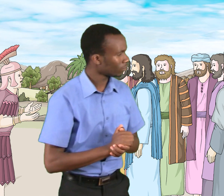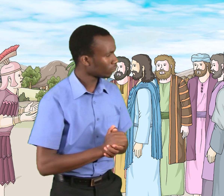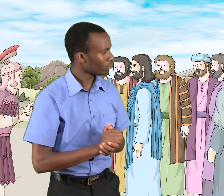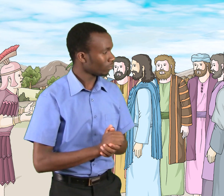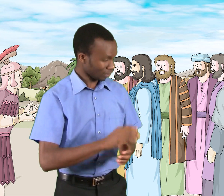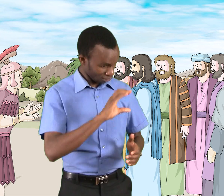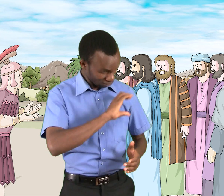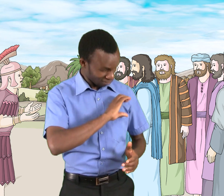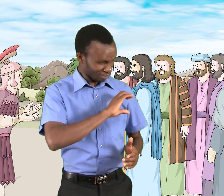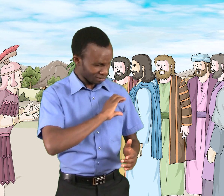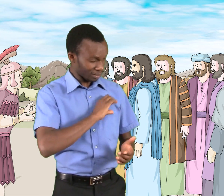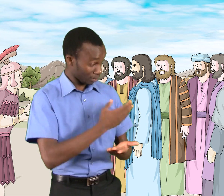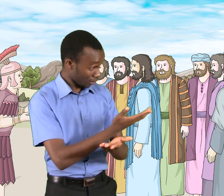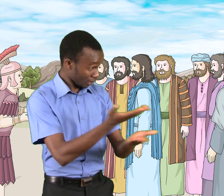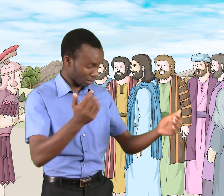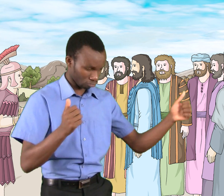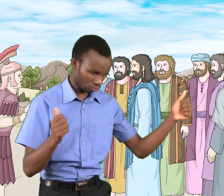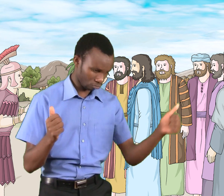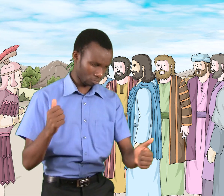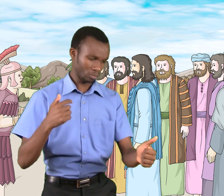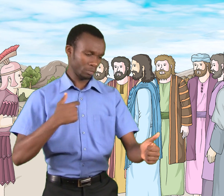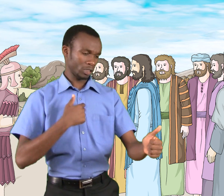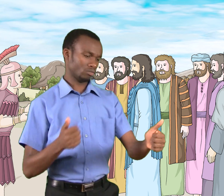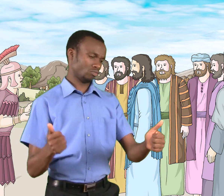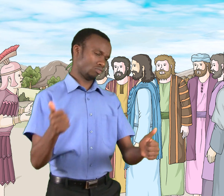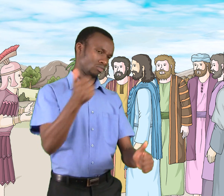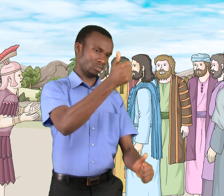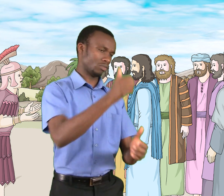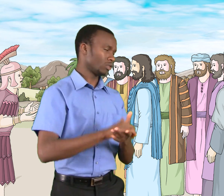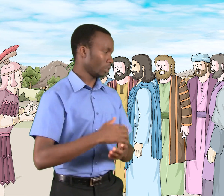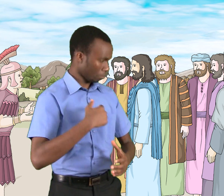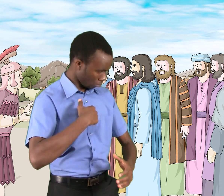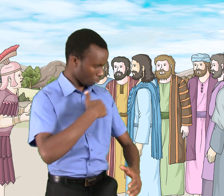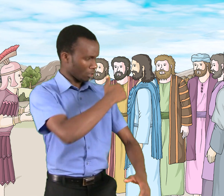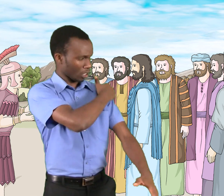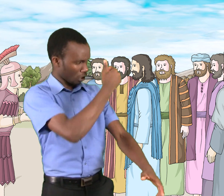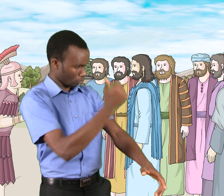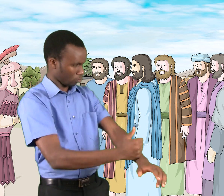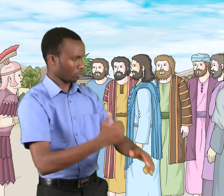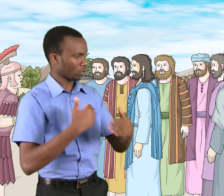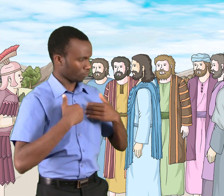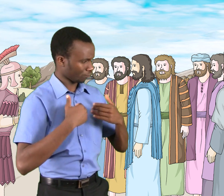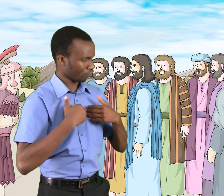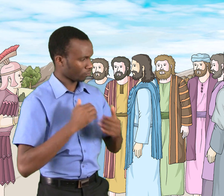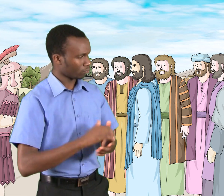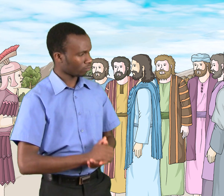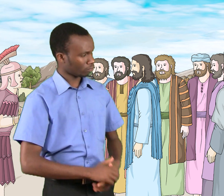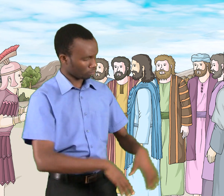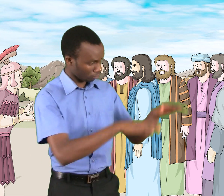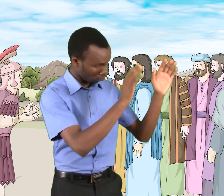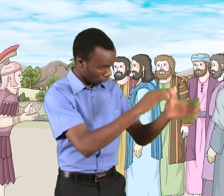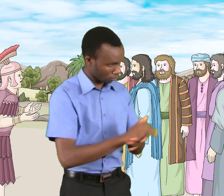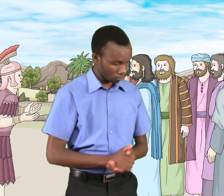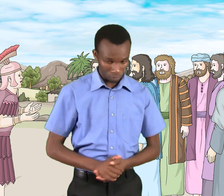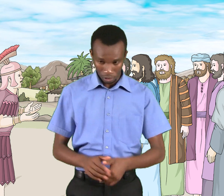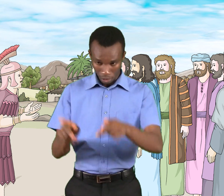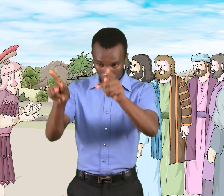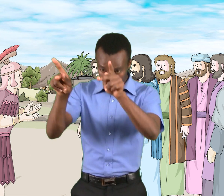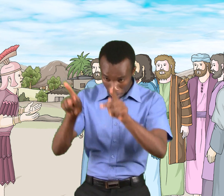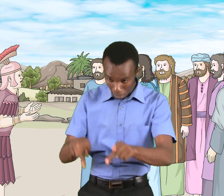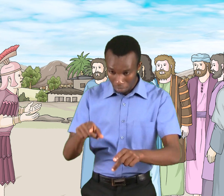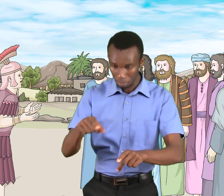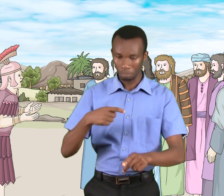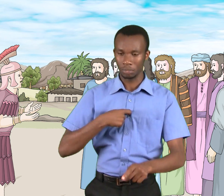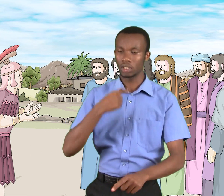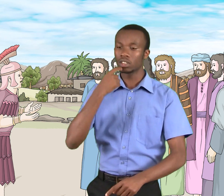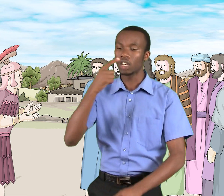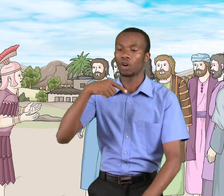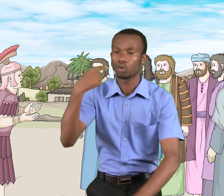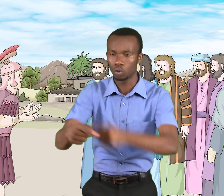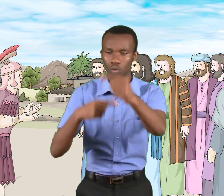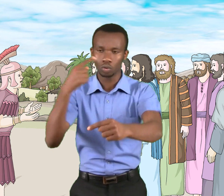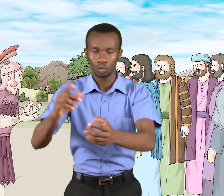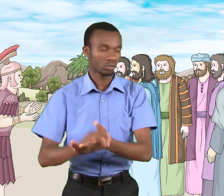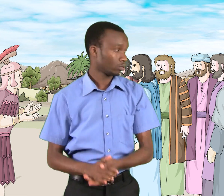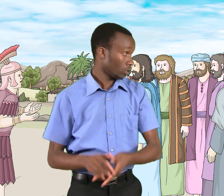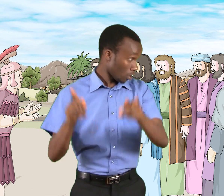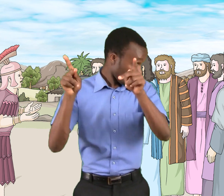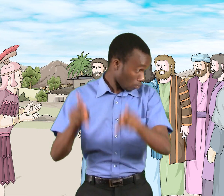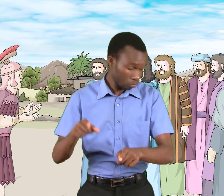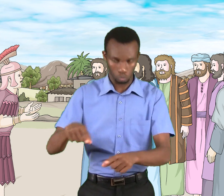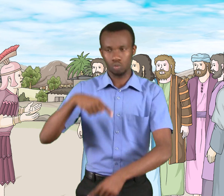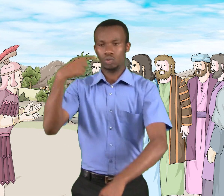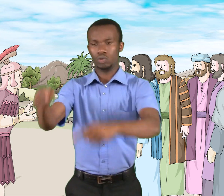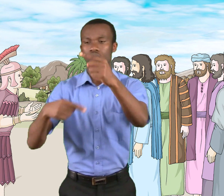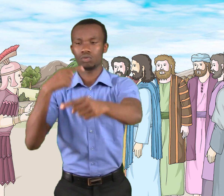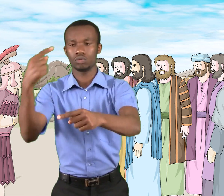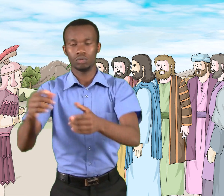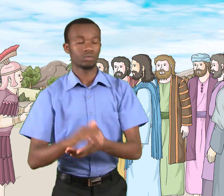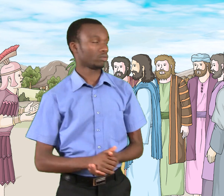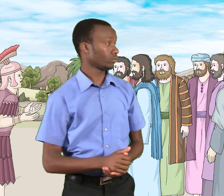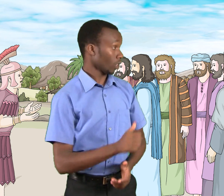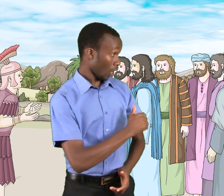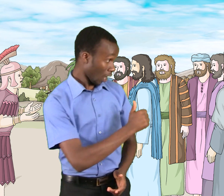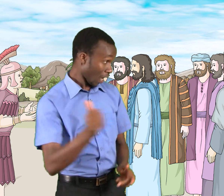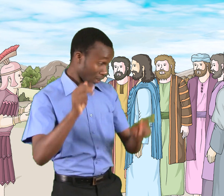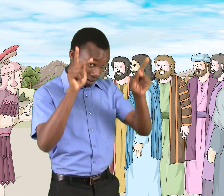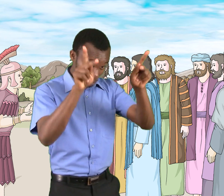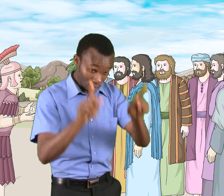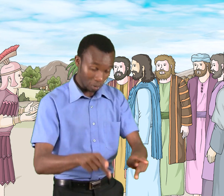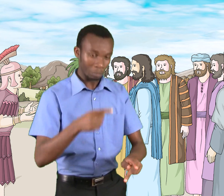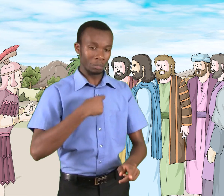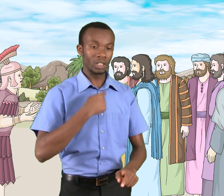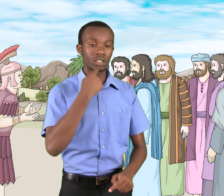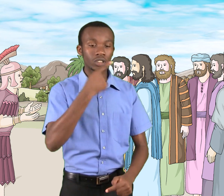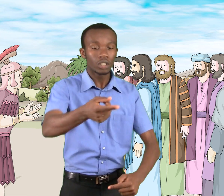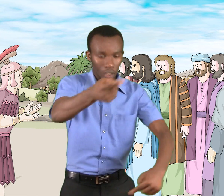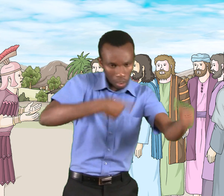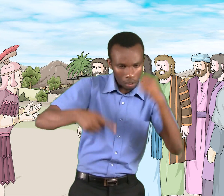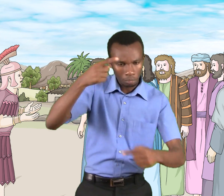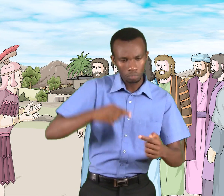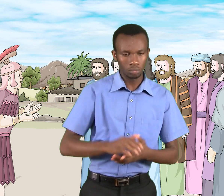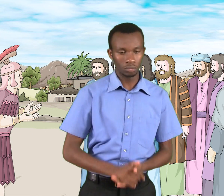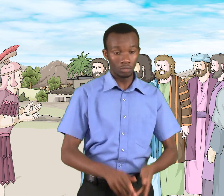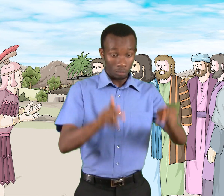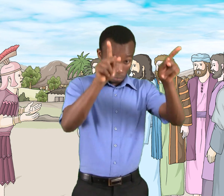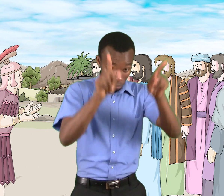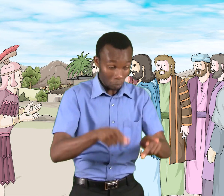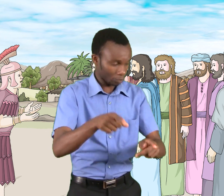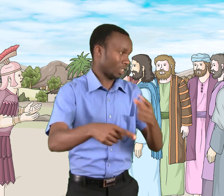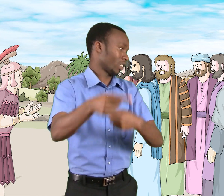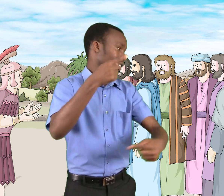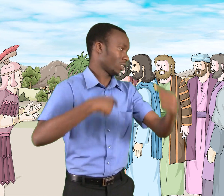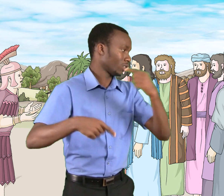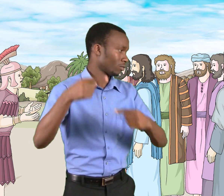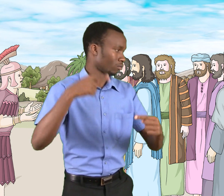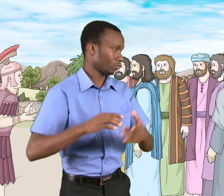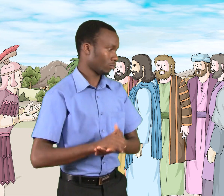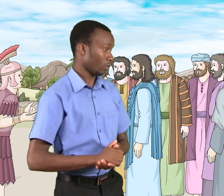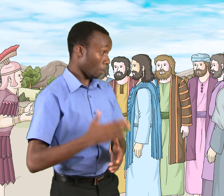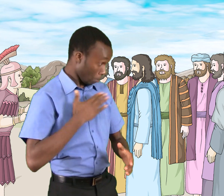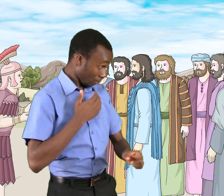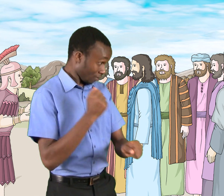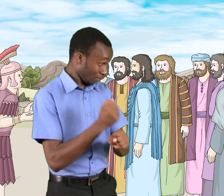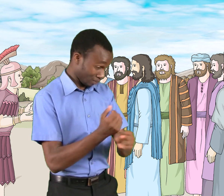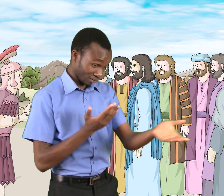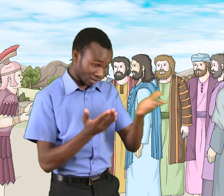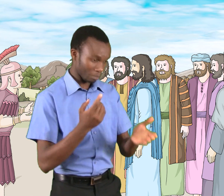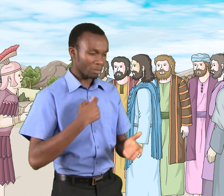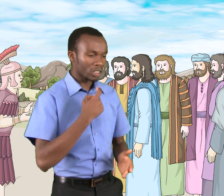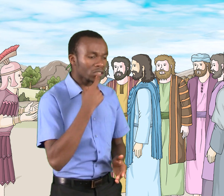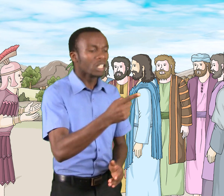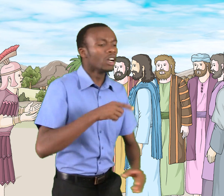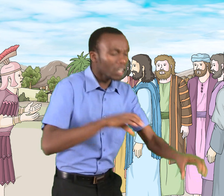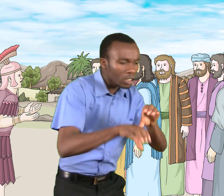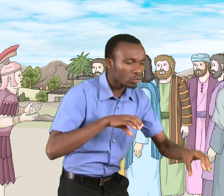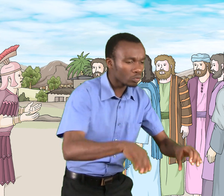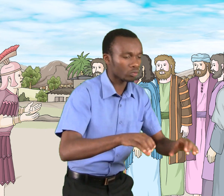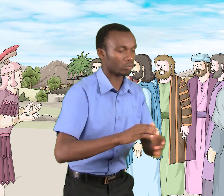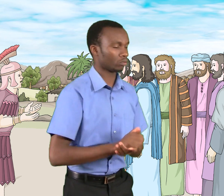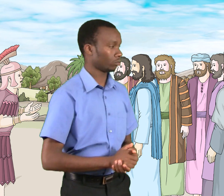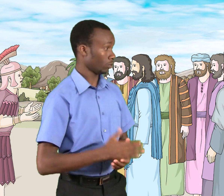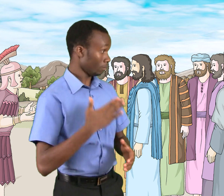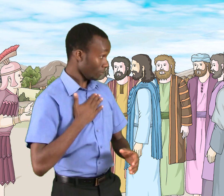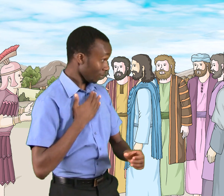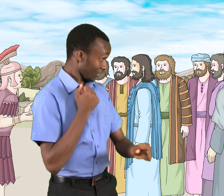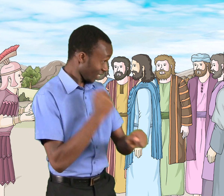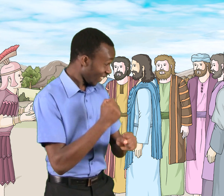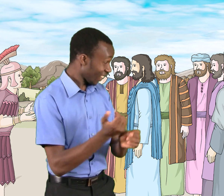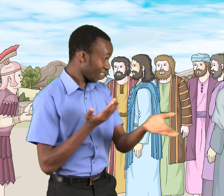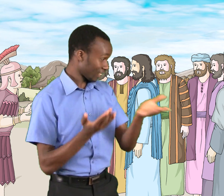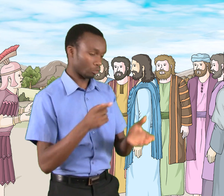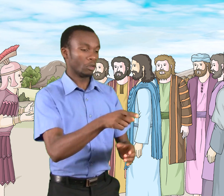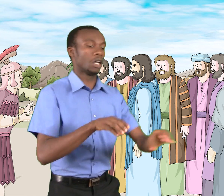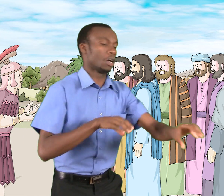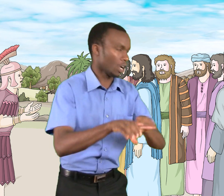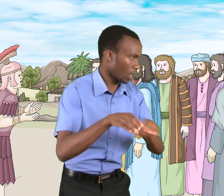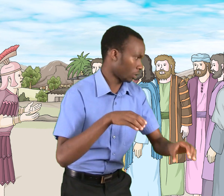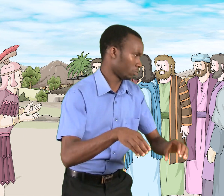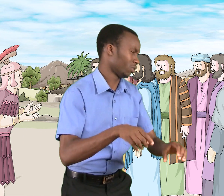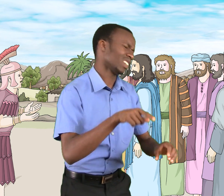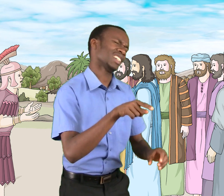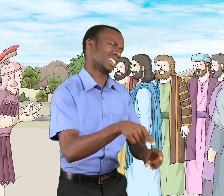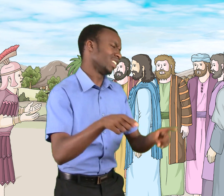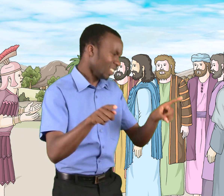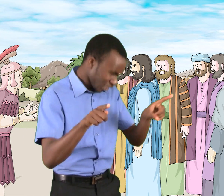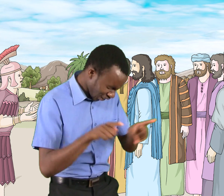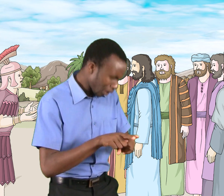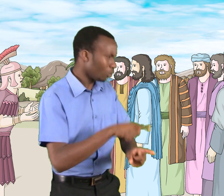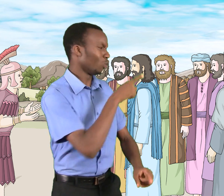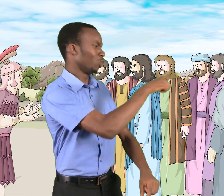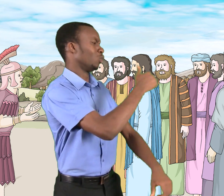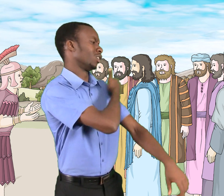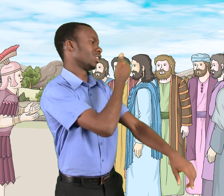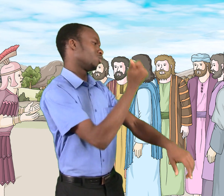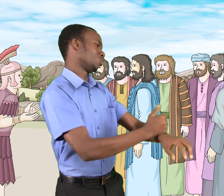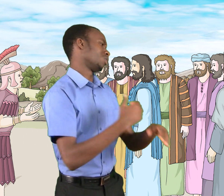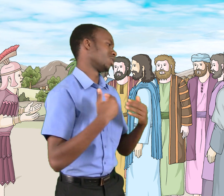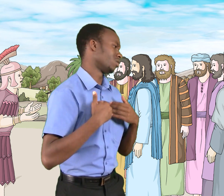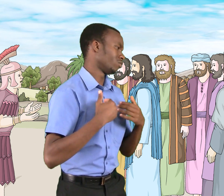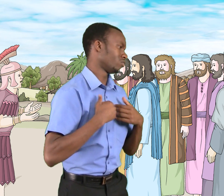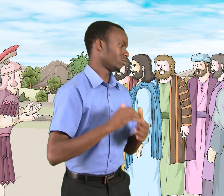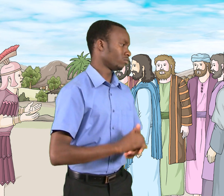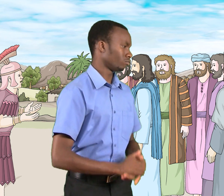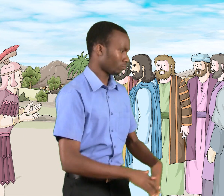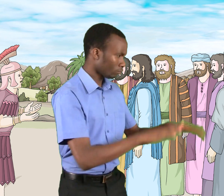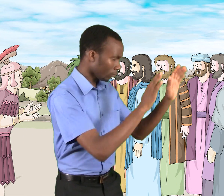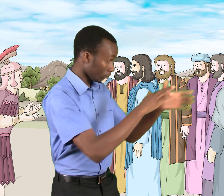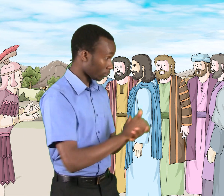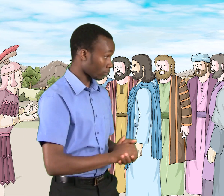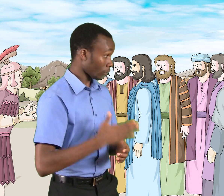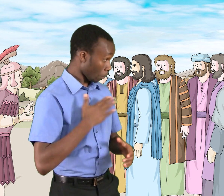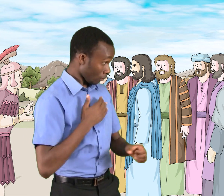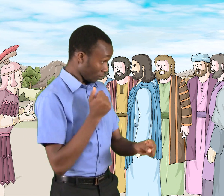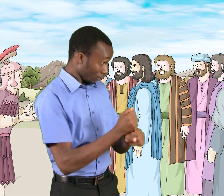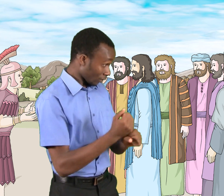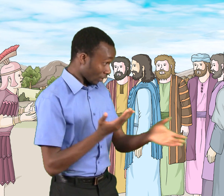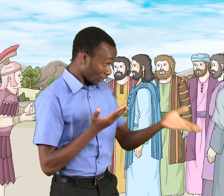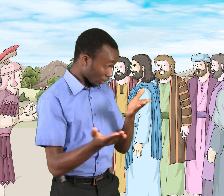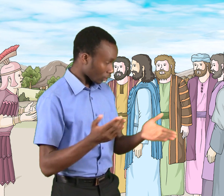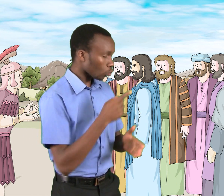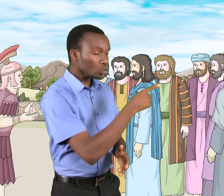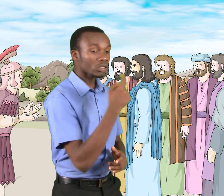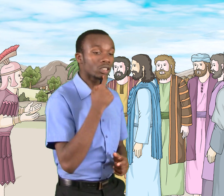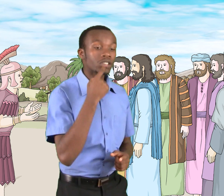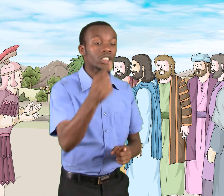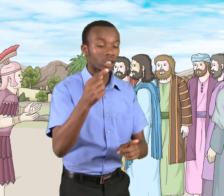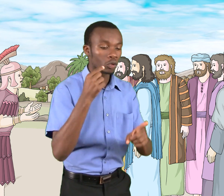For I myself am a man under authority, with soldiers under me. I tell one to go, and he goes;